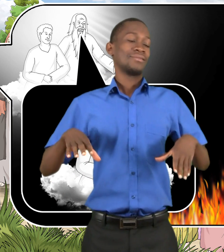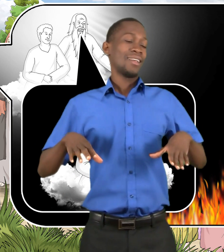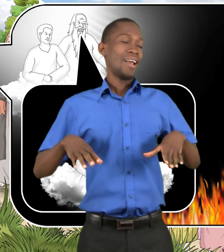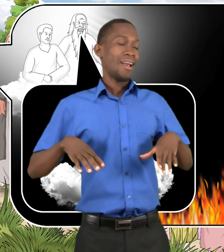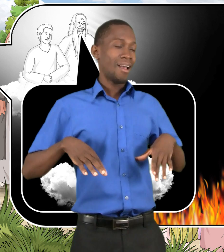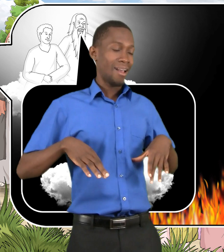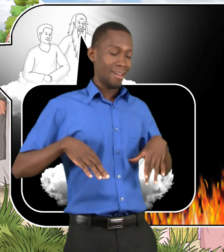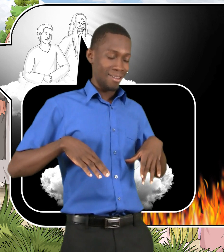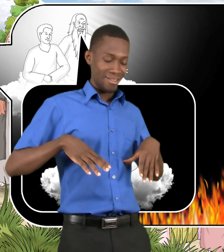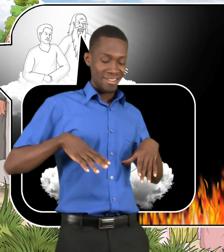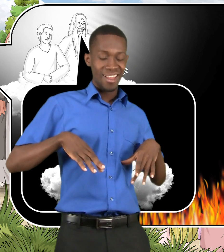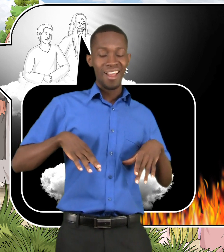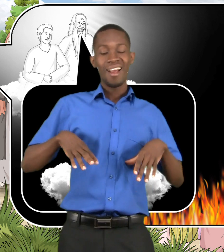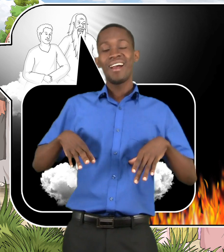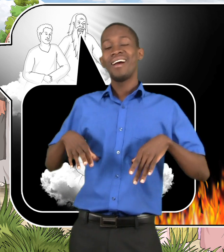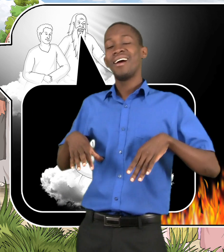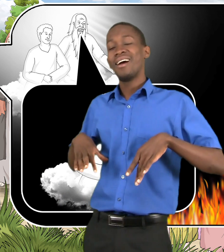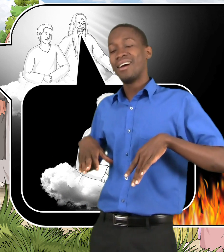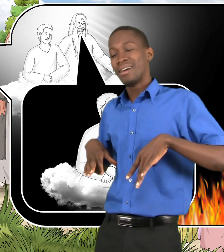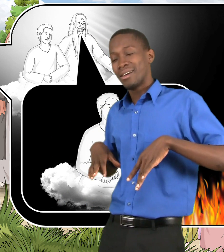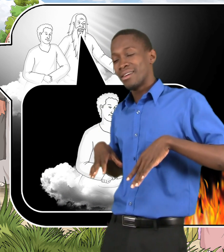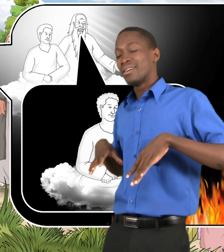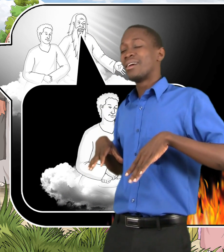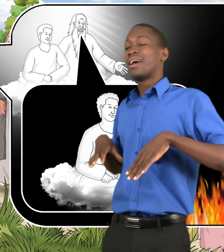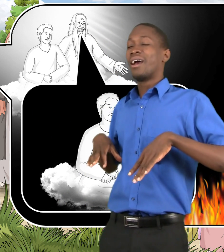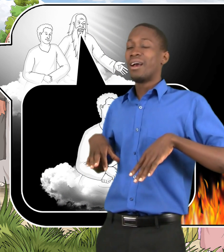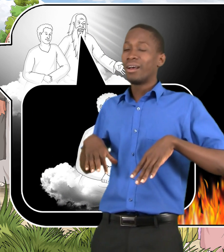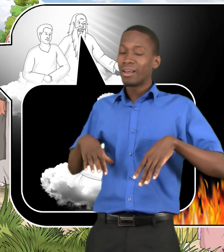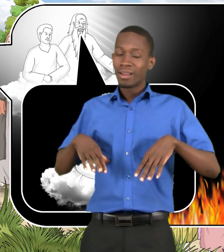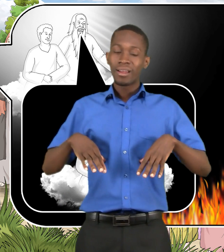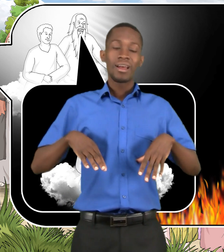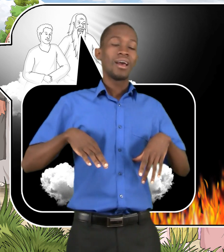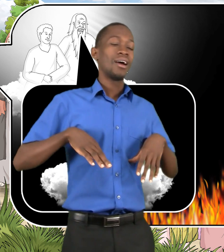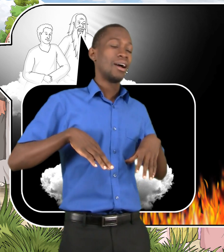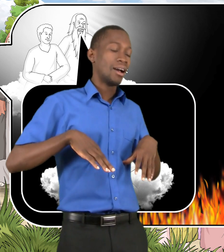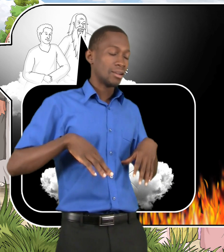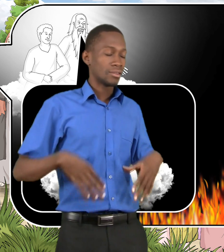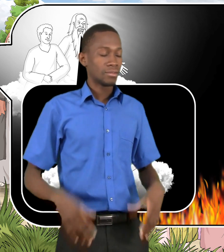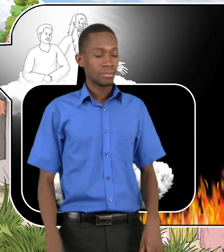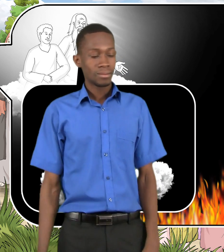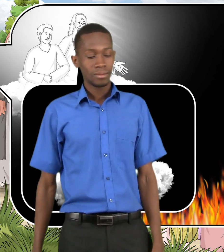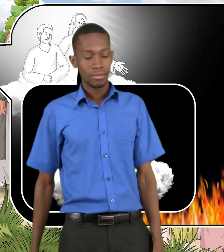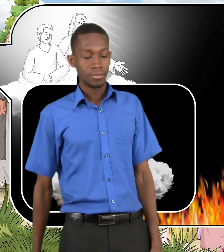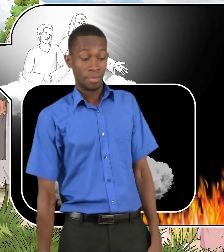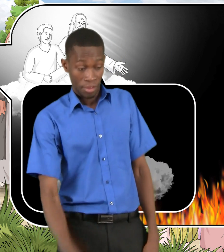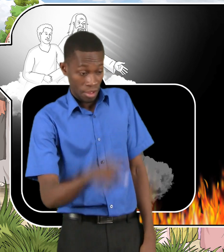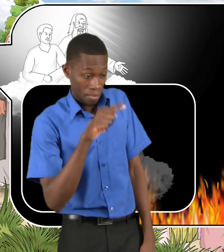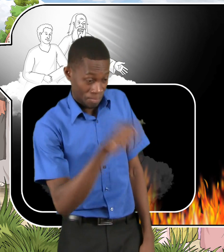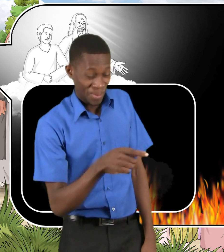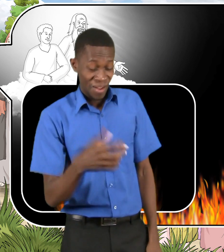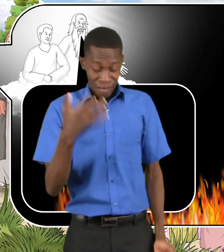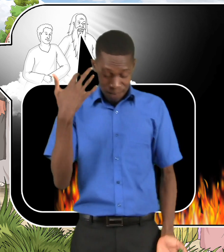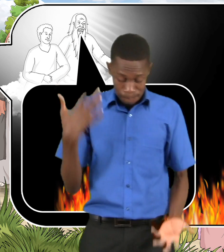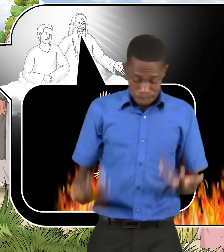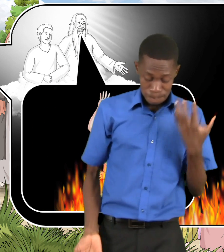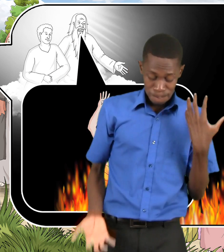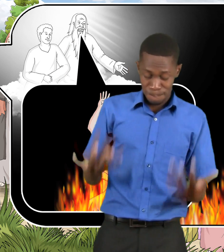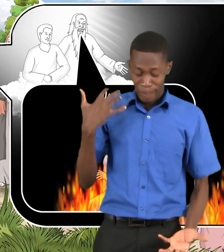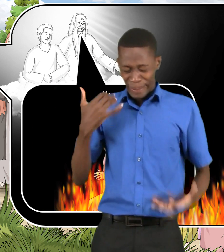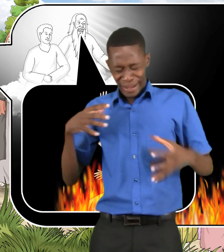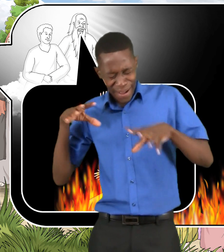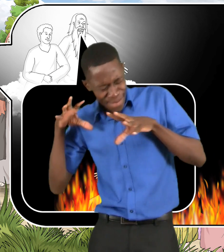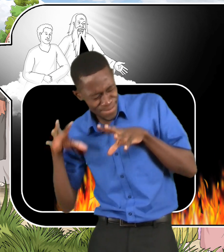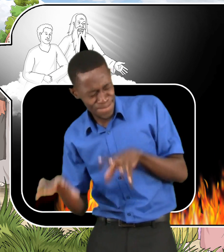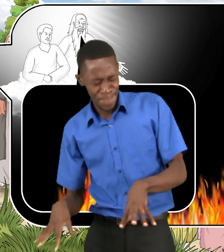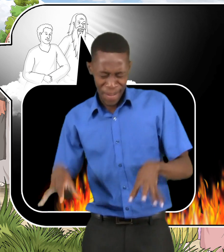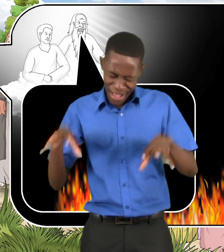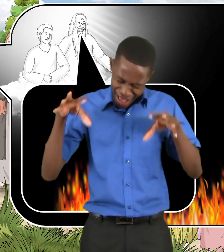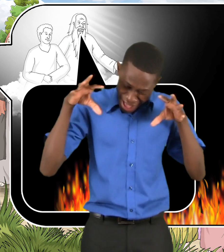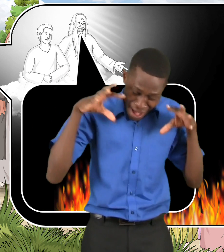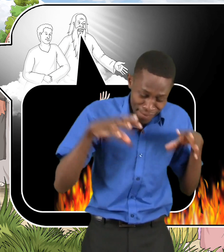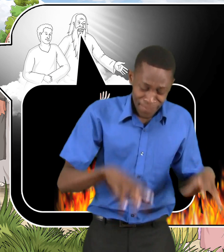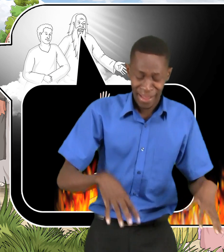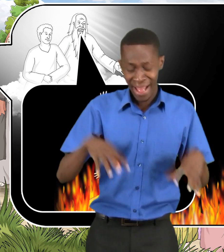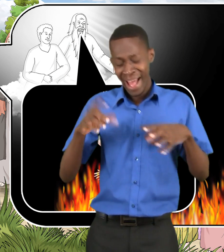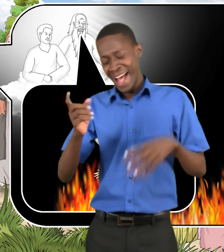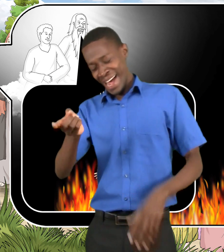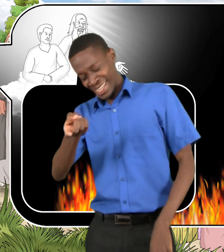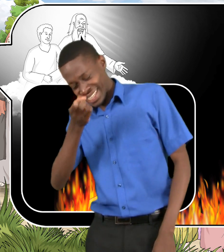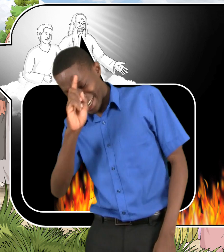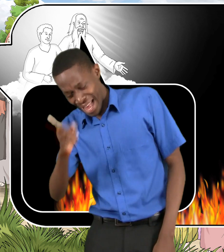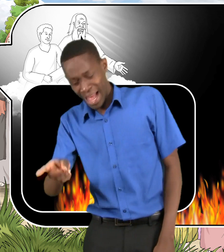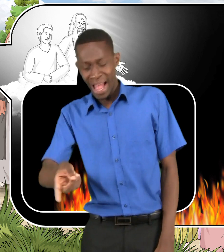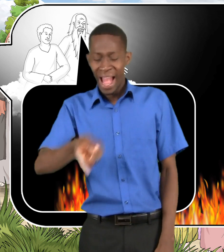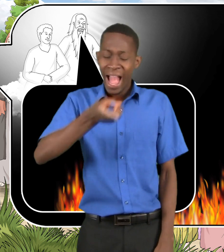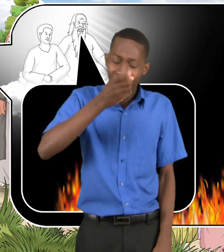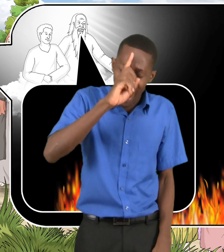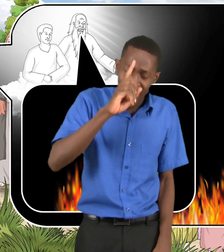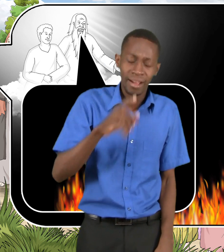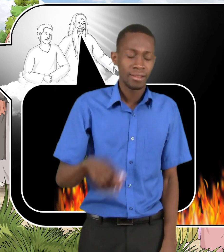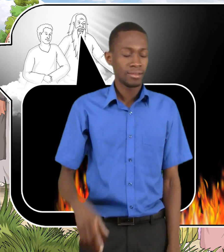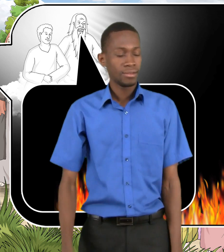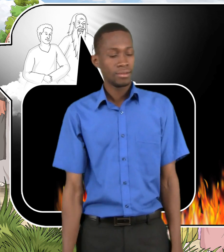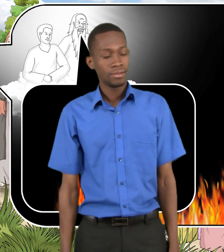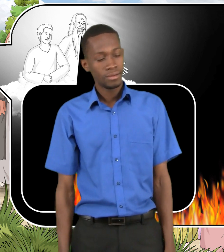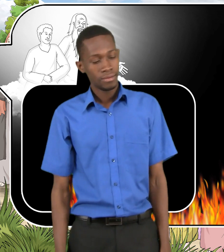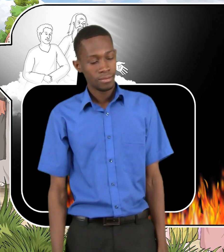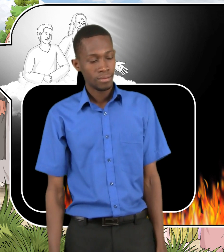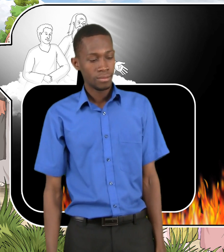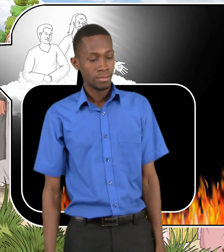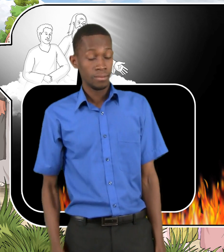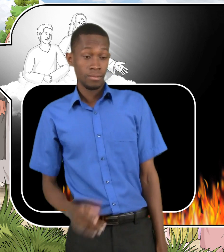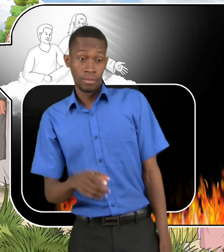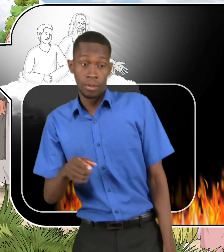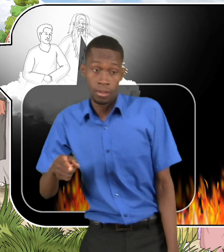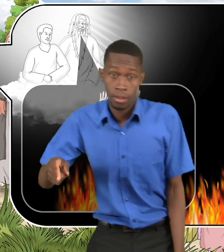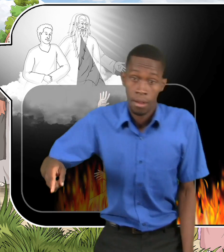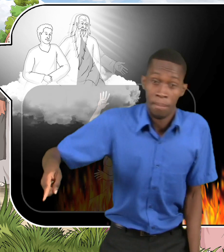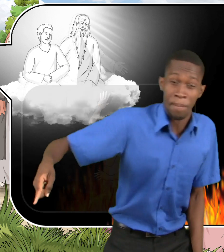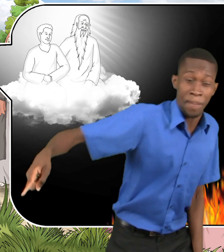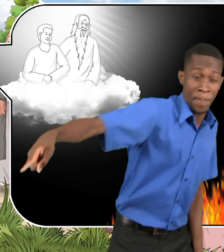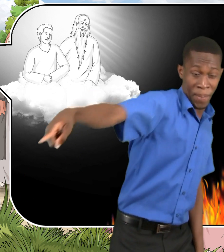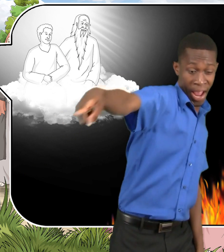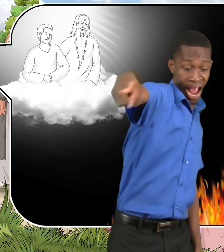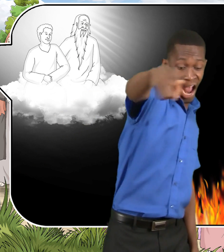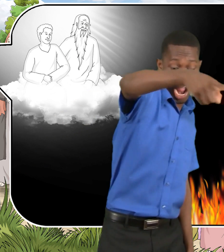But now he is comforted here, while you are in agony.